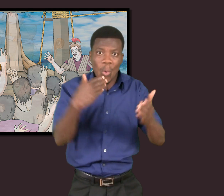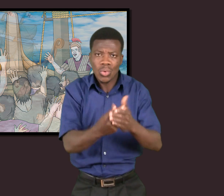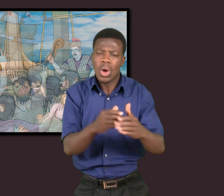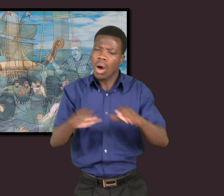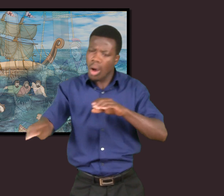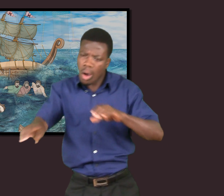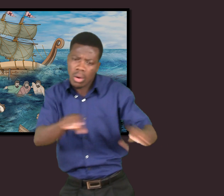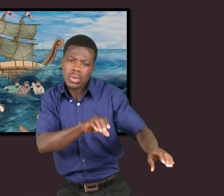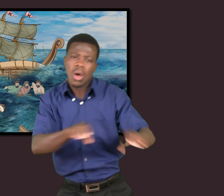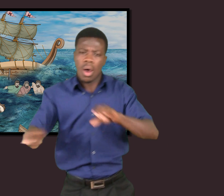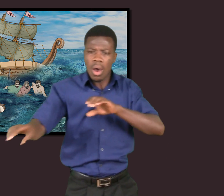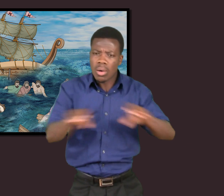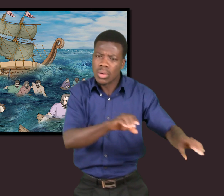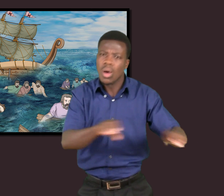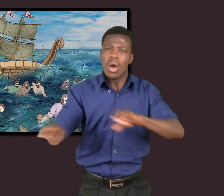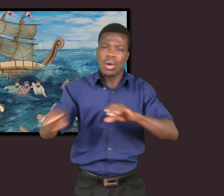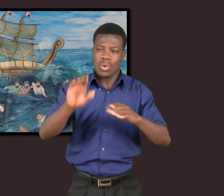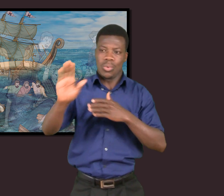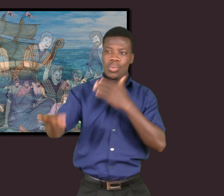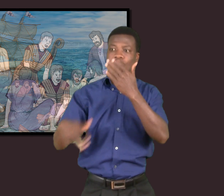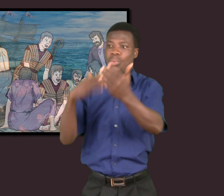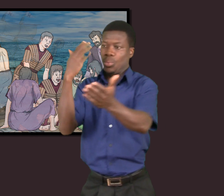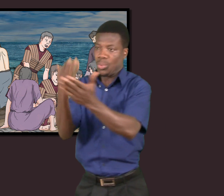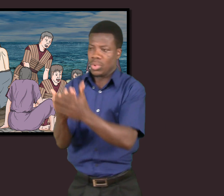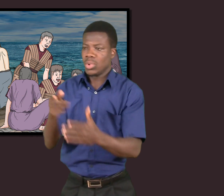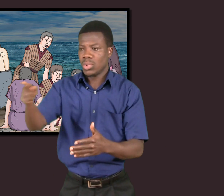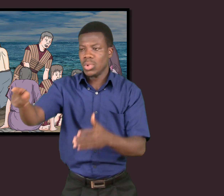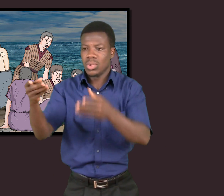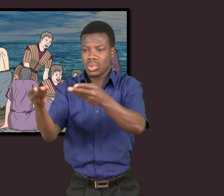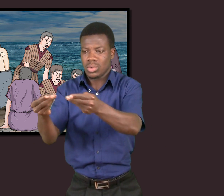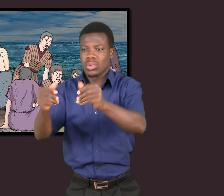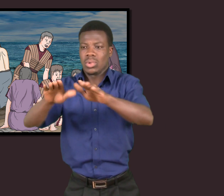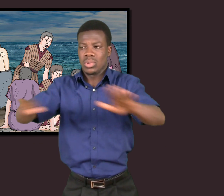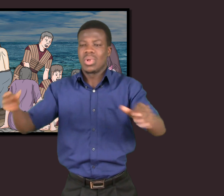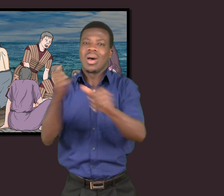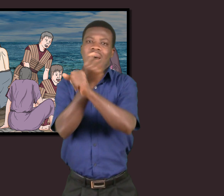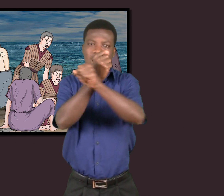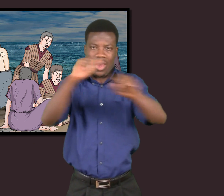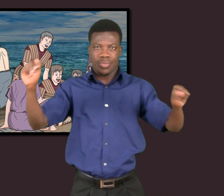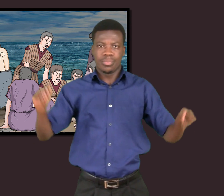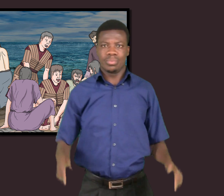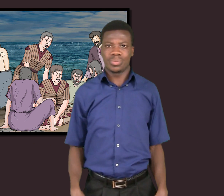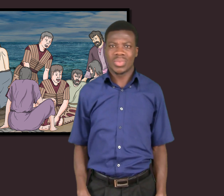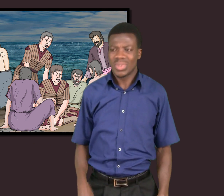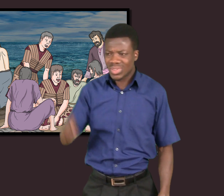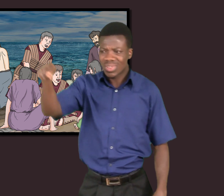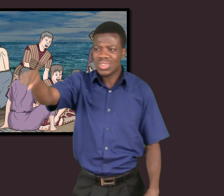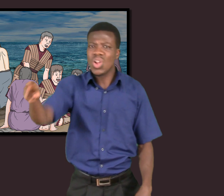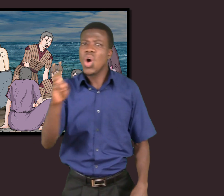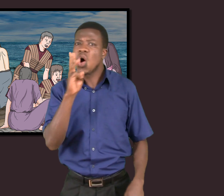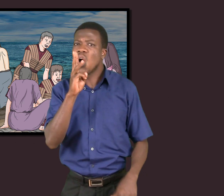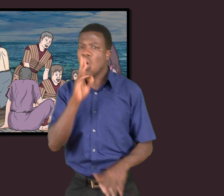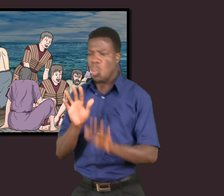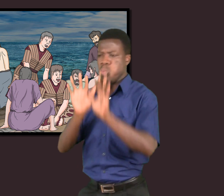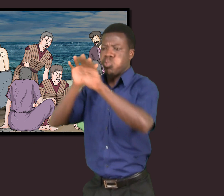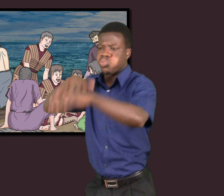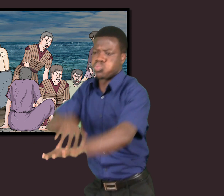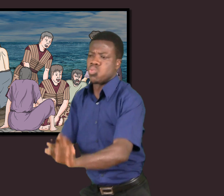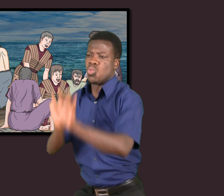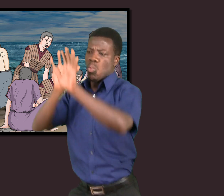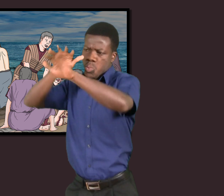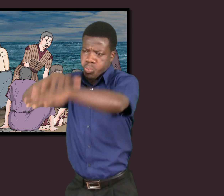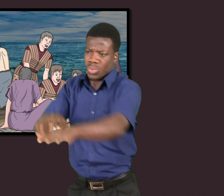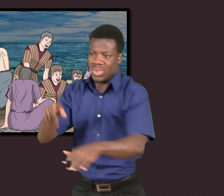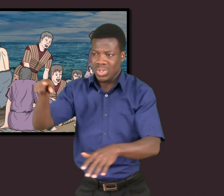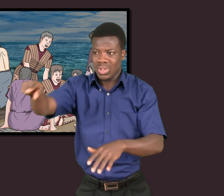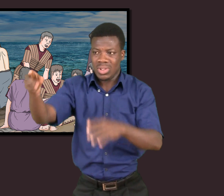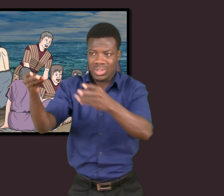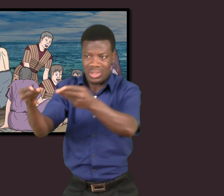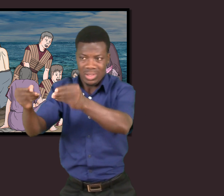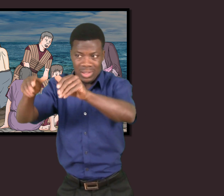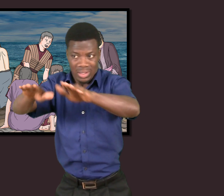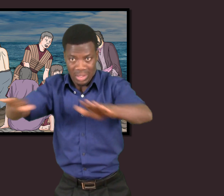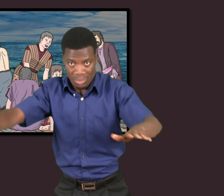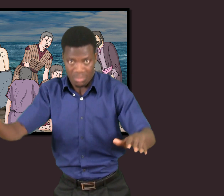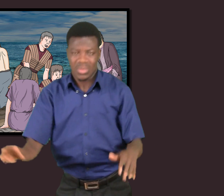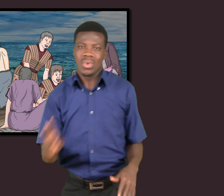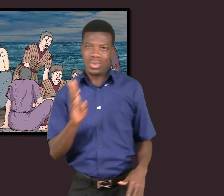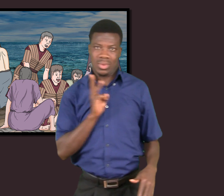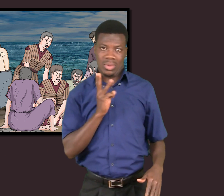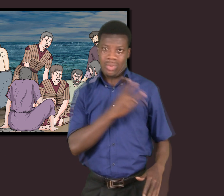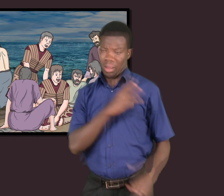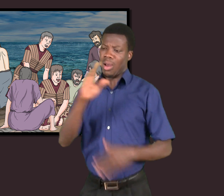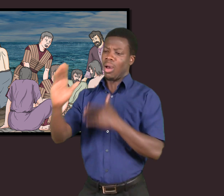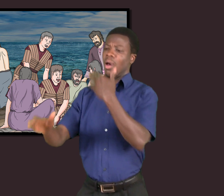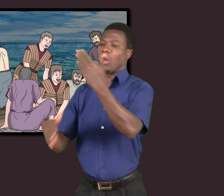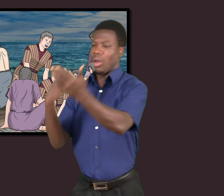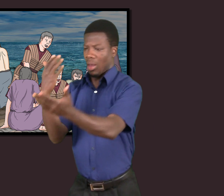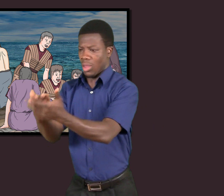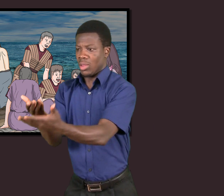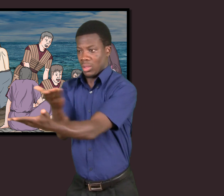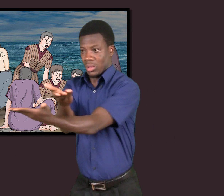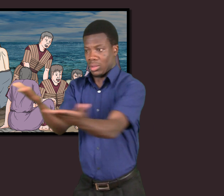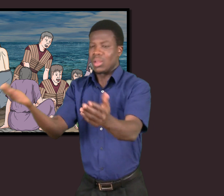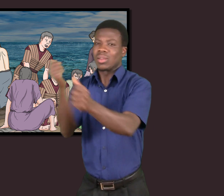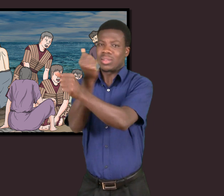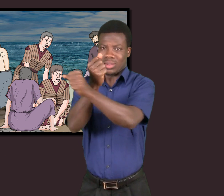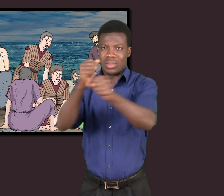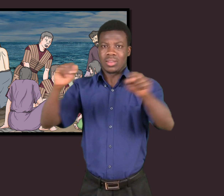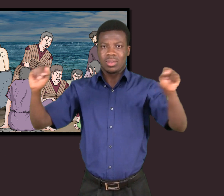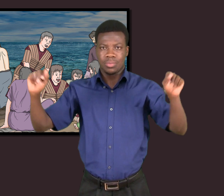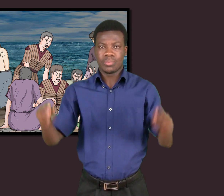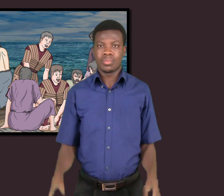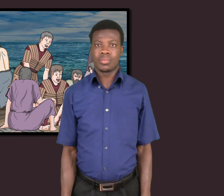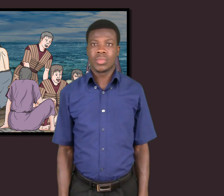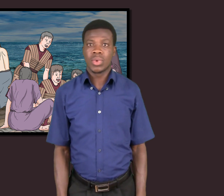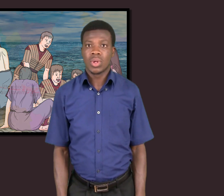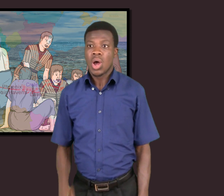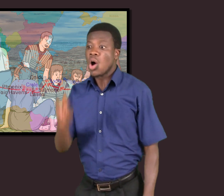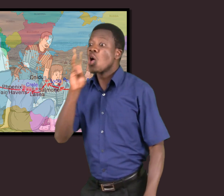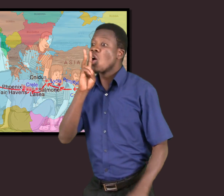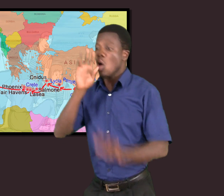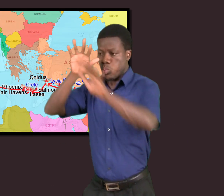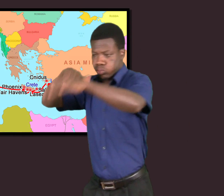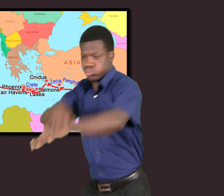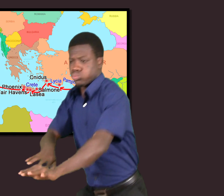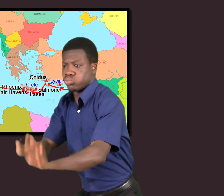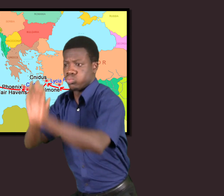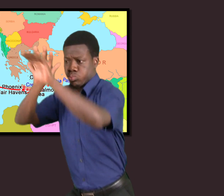In this way everyone was brought safely to land.